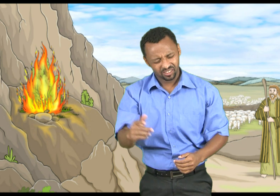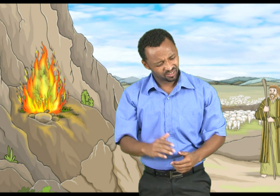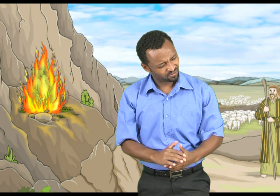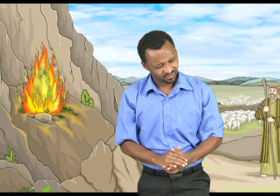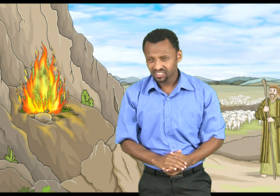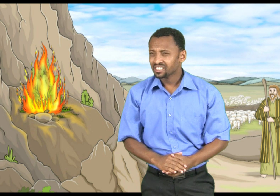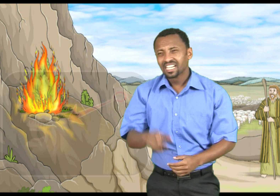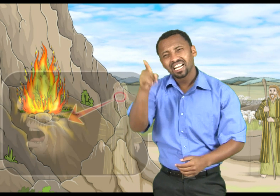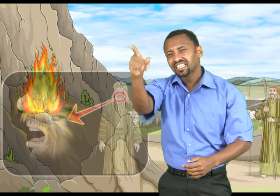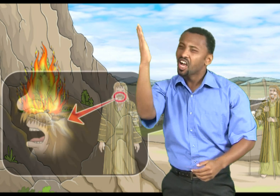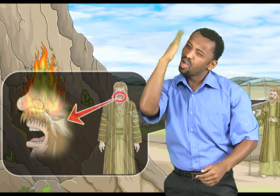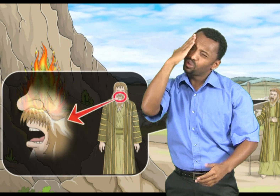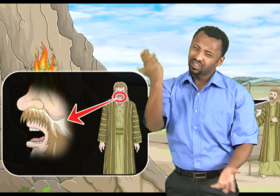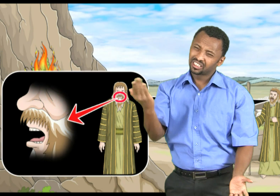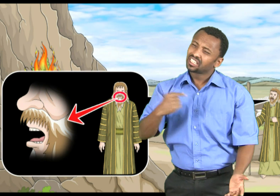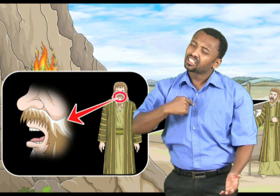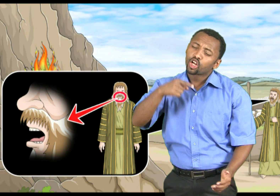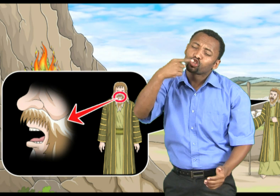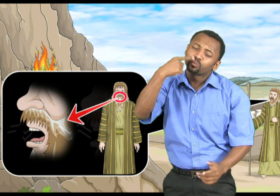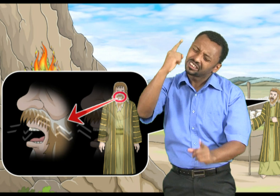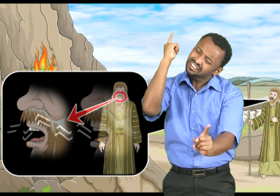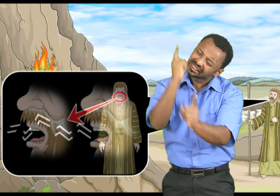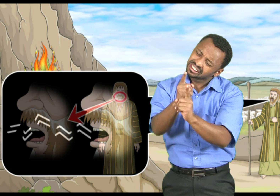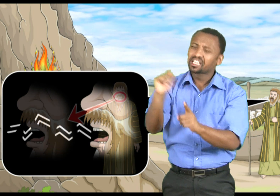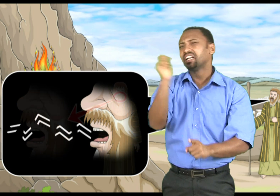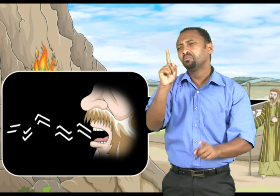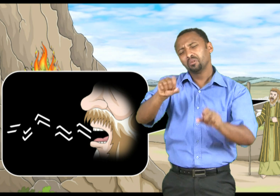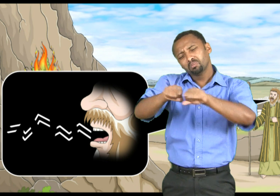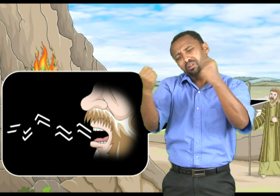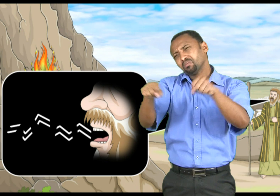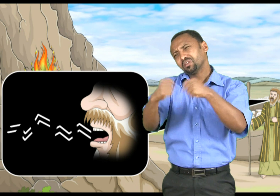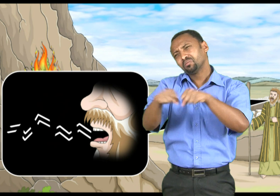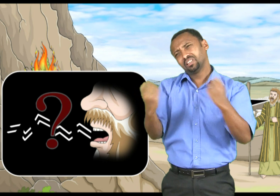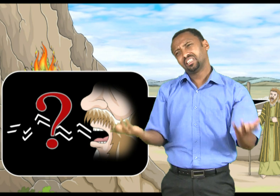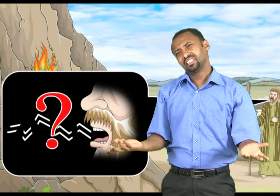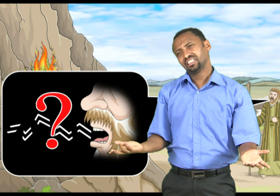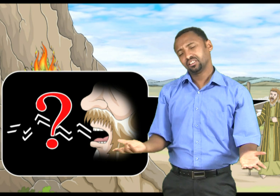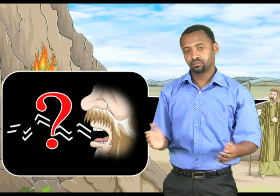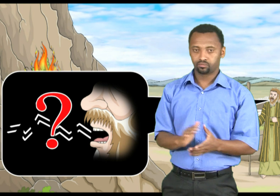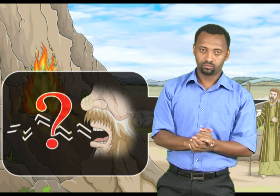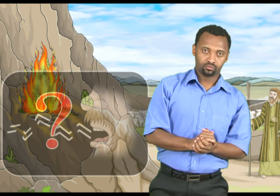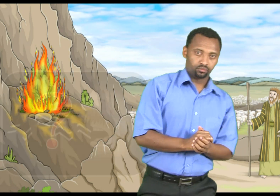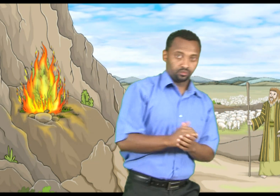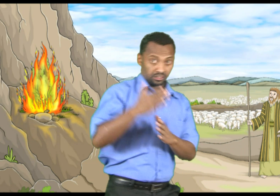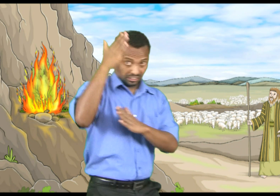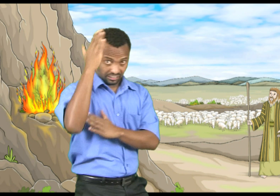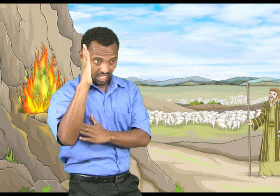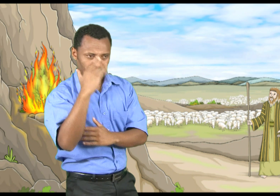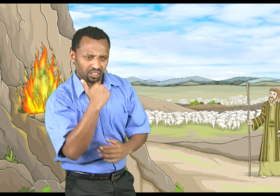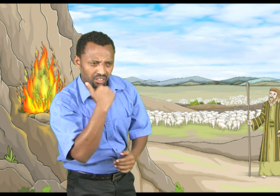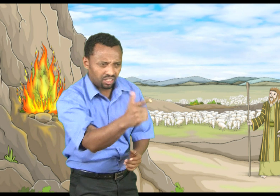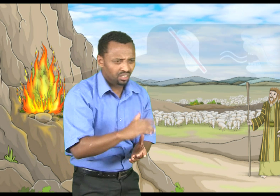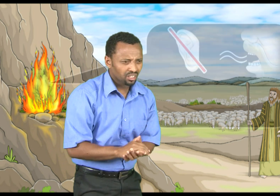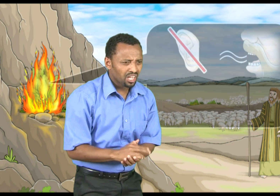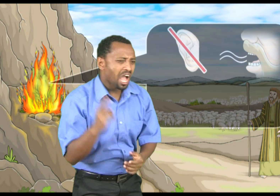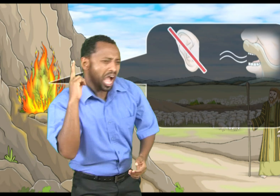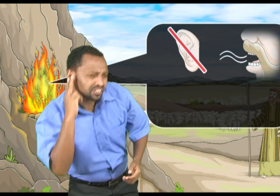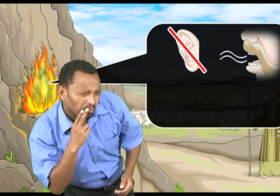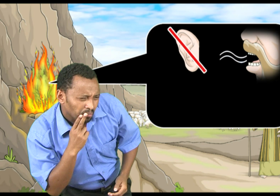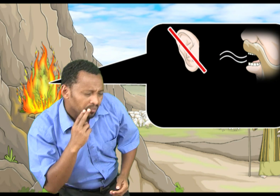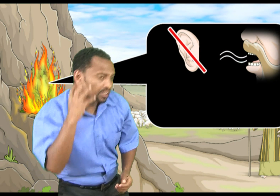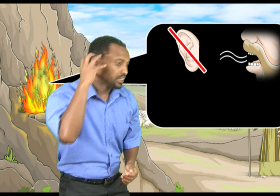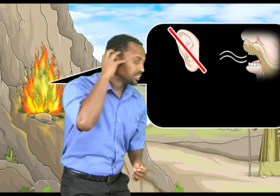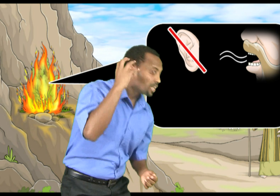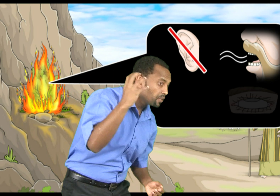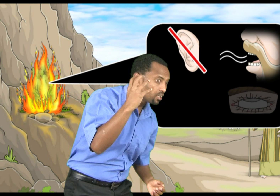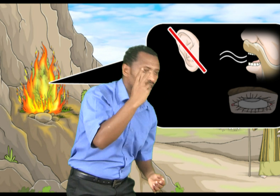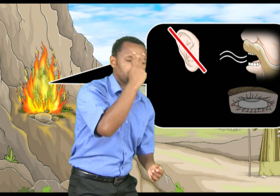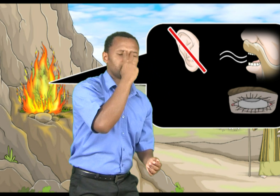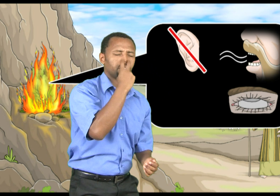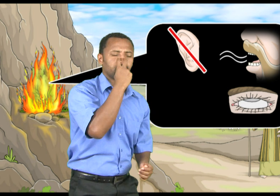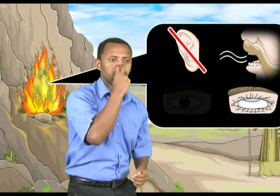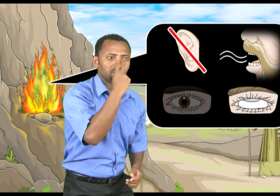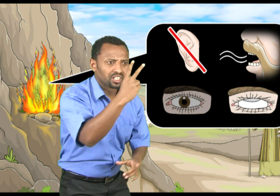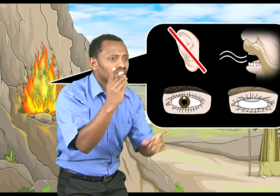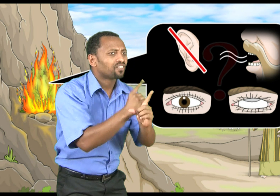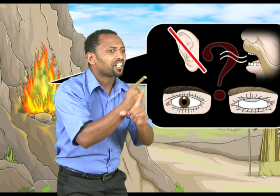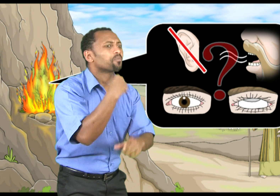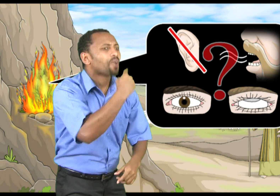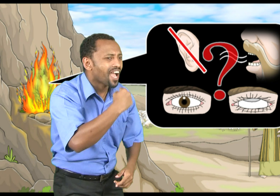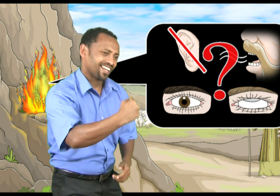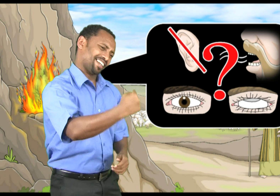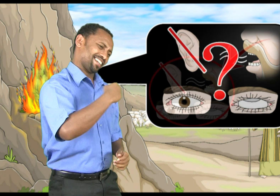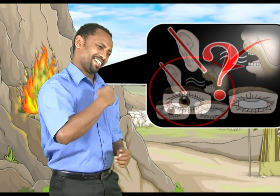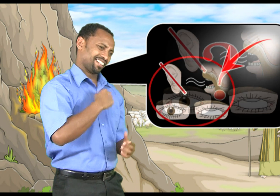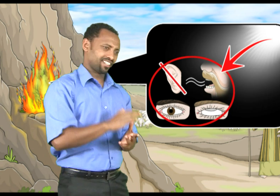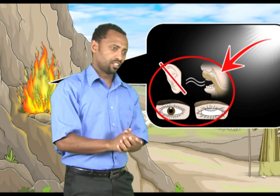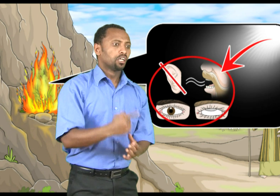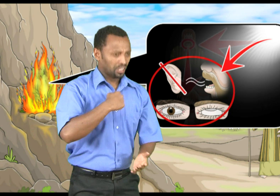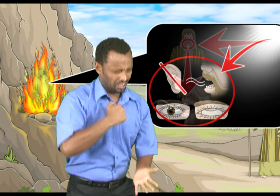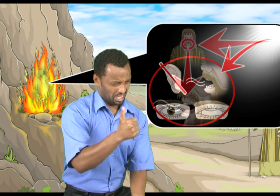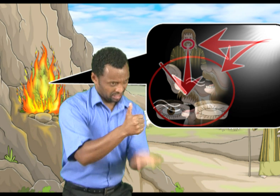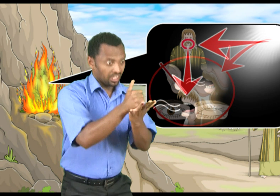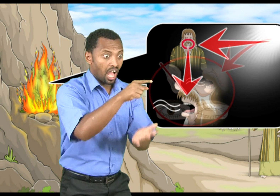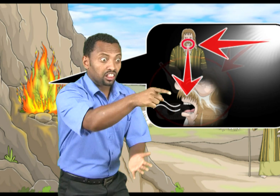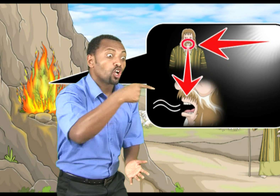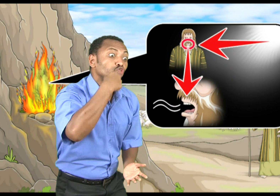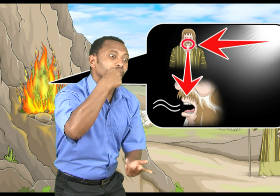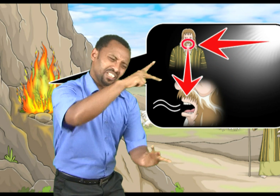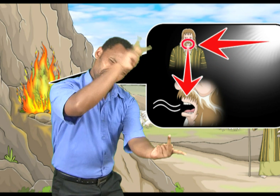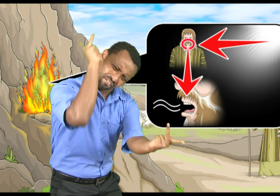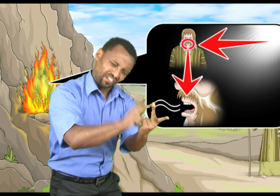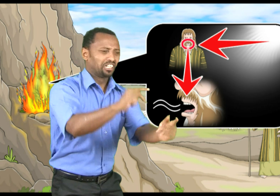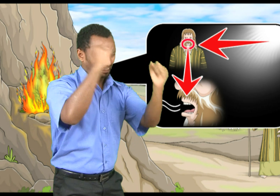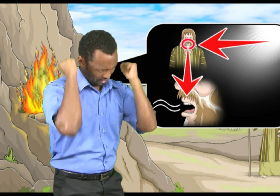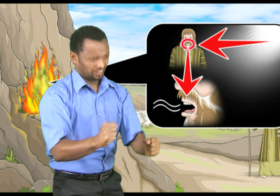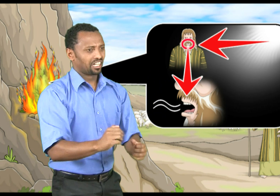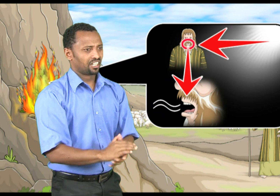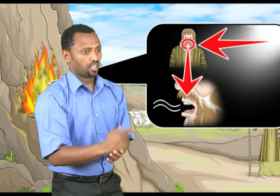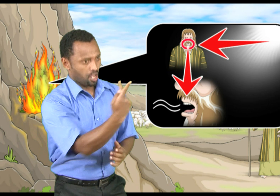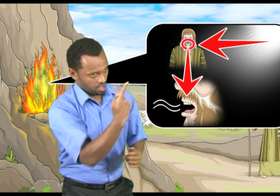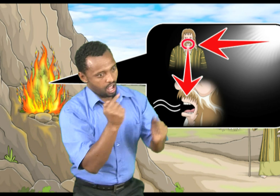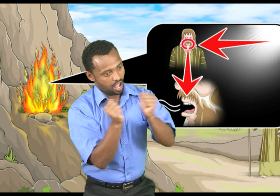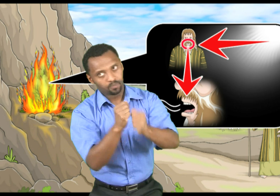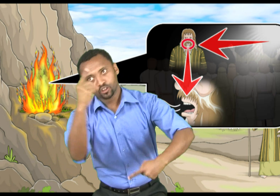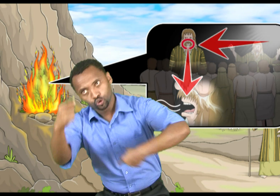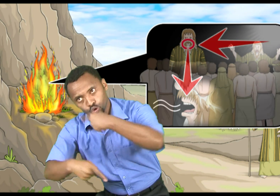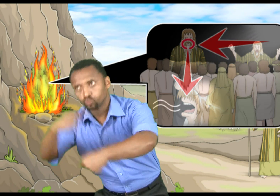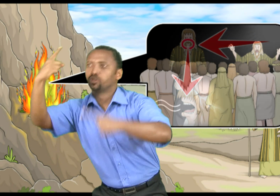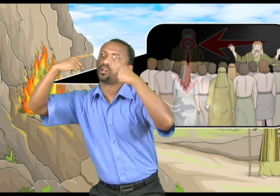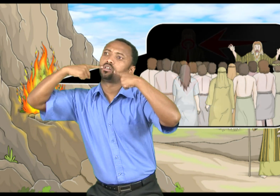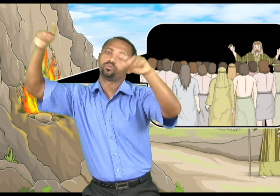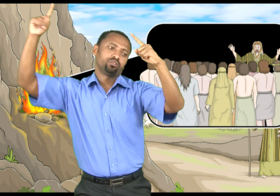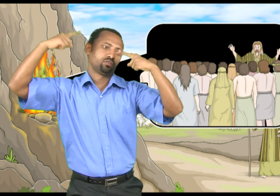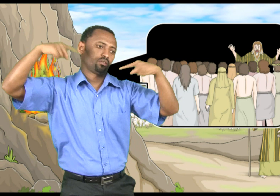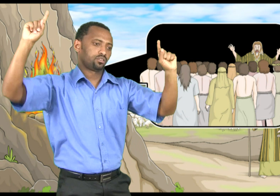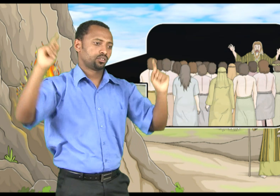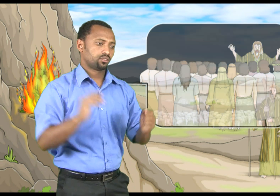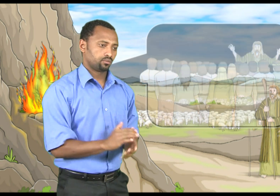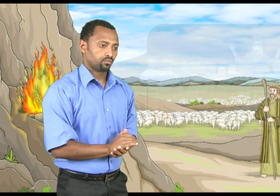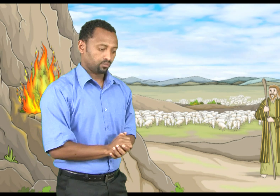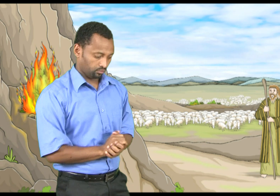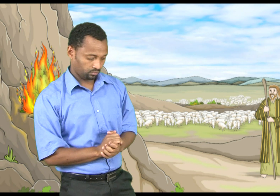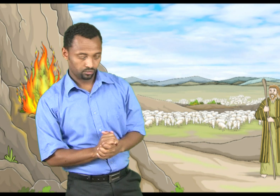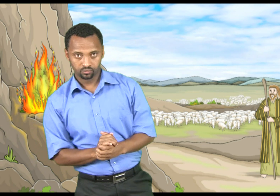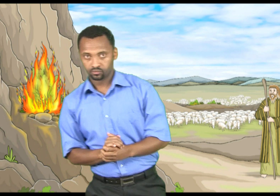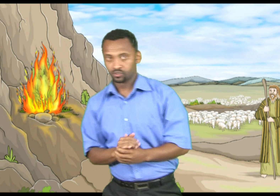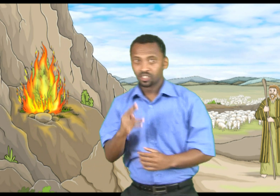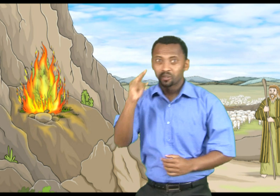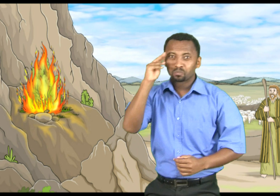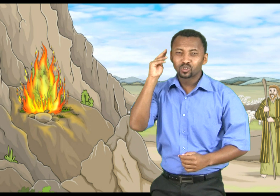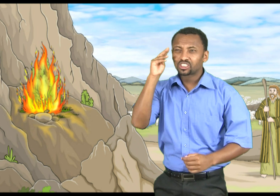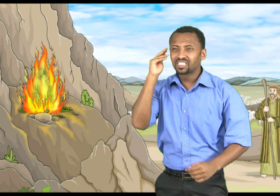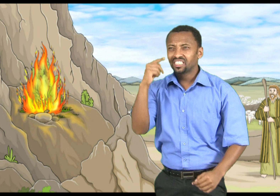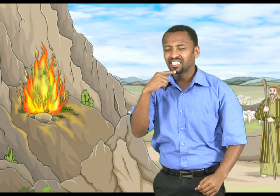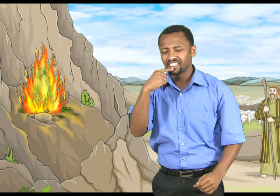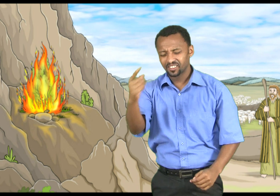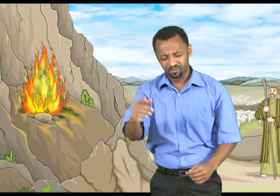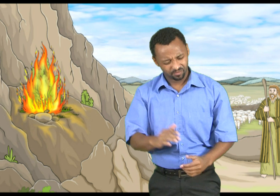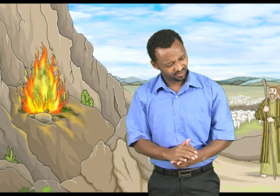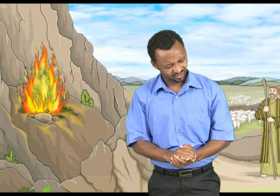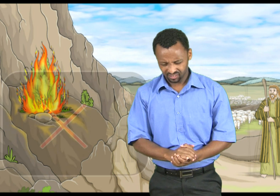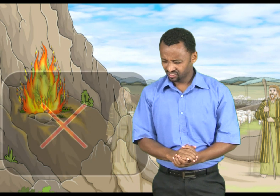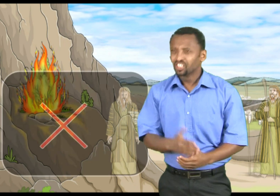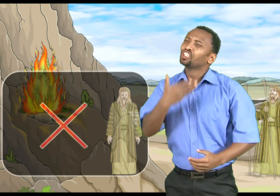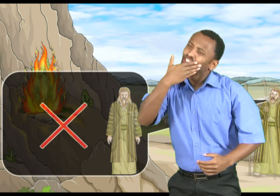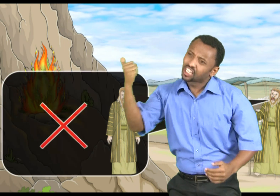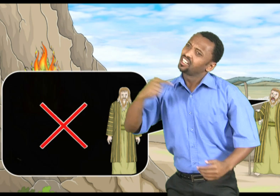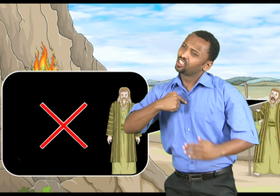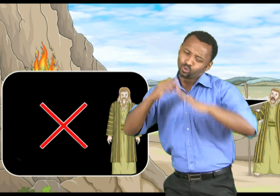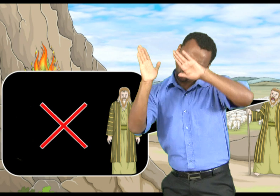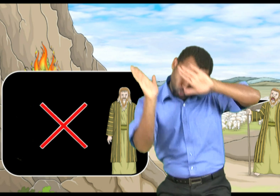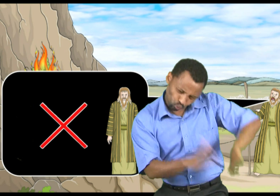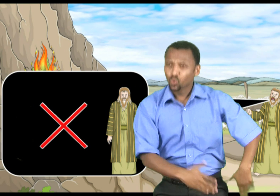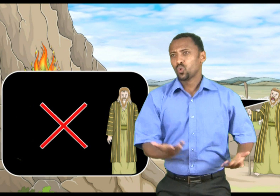“Please, Lord,” Moses replied, “I have never been eloquent, neither in the past nor since You have spoken to Your servant, for I am slow of speech and tongue.” And the LORD said to him, “Who gave man his mouth? Or who makes the mute or the deaf, the sighted or the blind? Is it not I, the LORD? Now go! I will help you as you speak, and I will teach you what to say.”